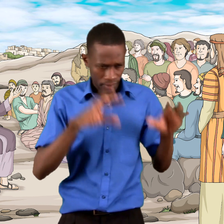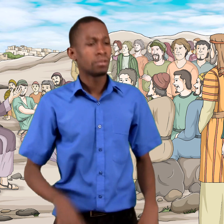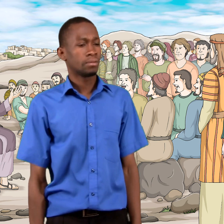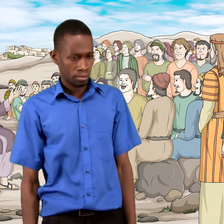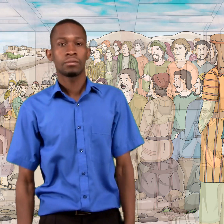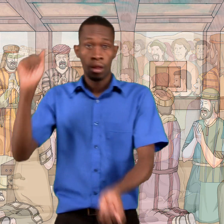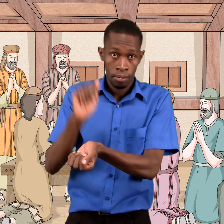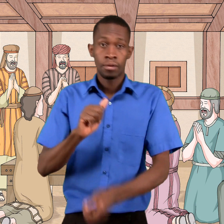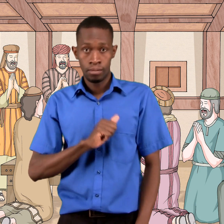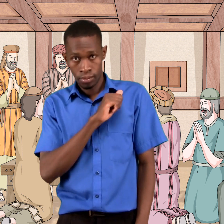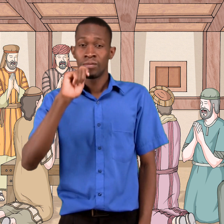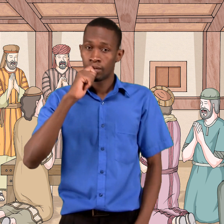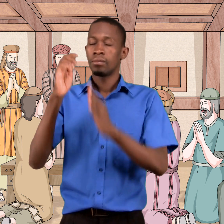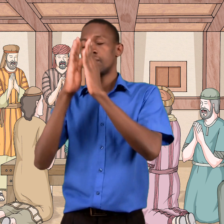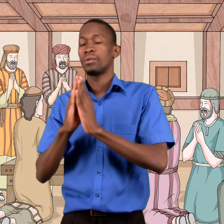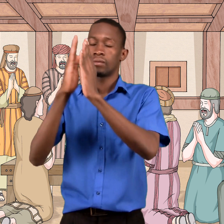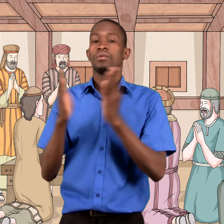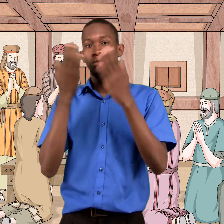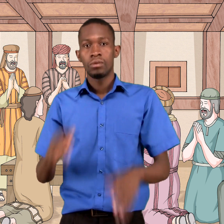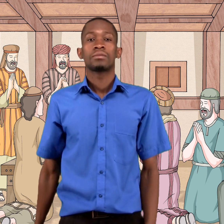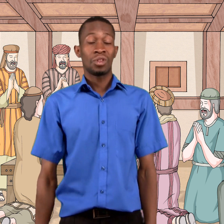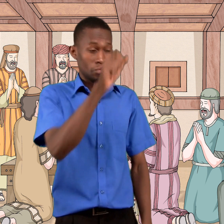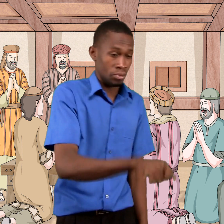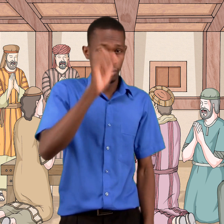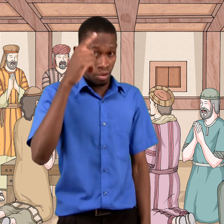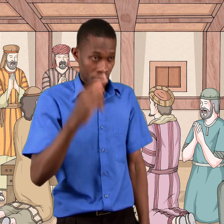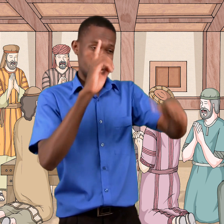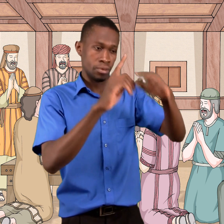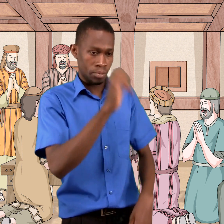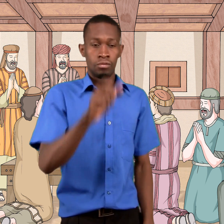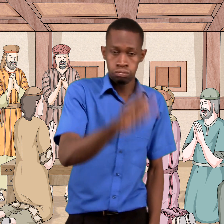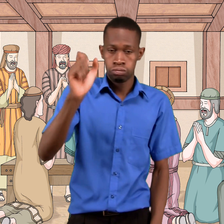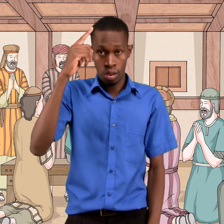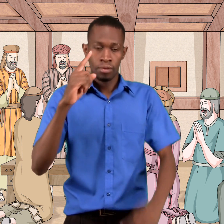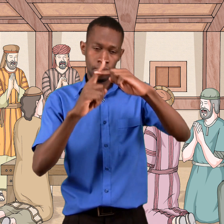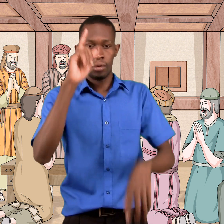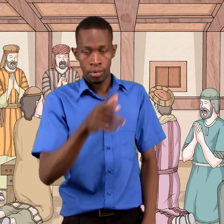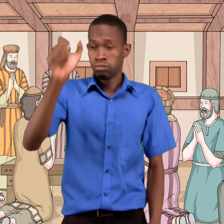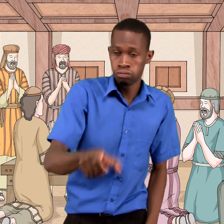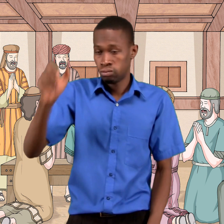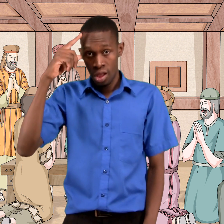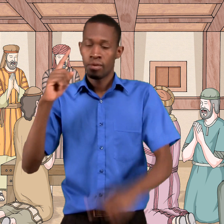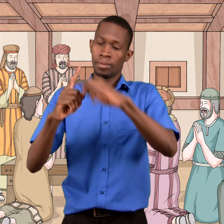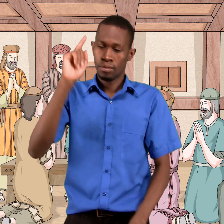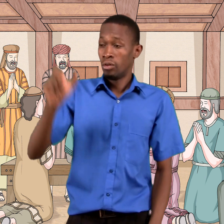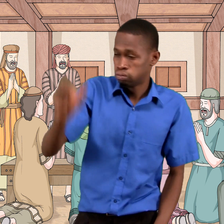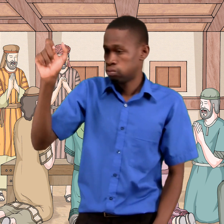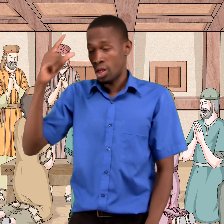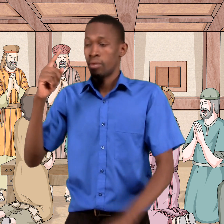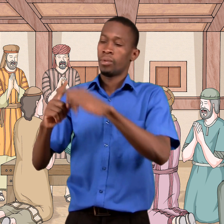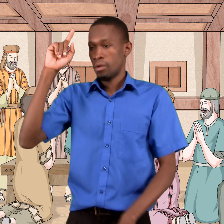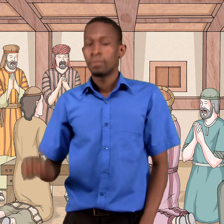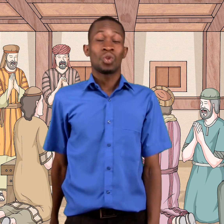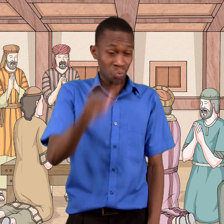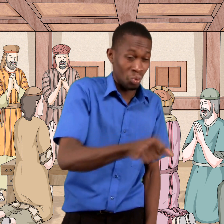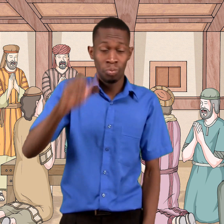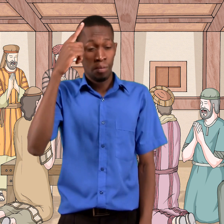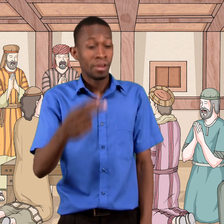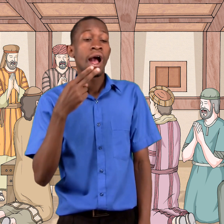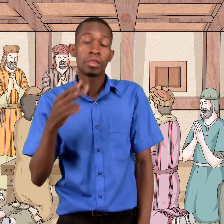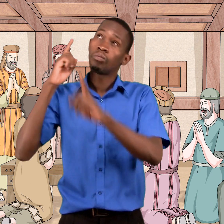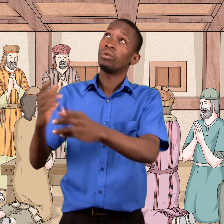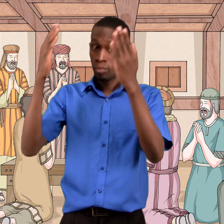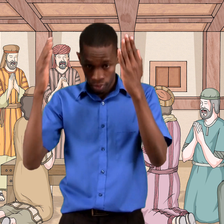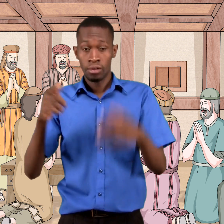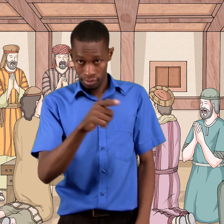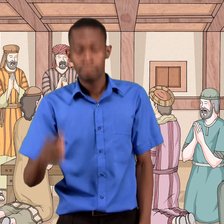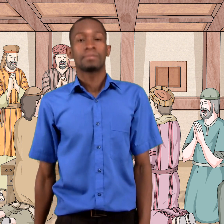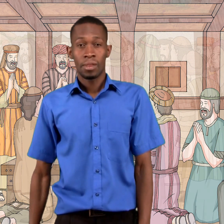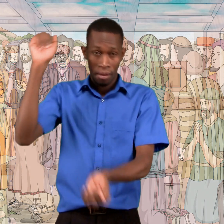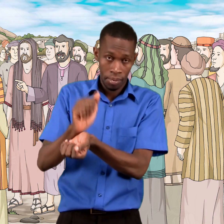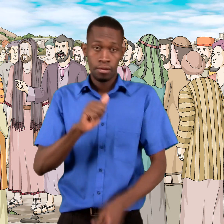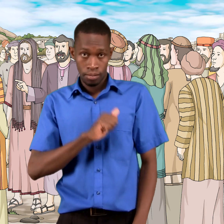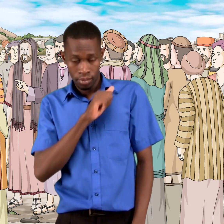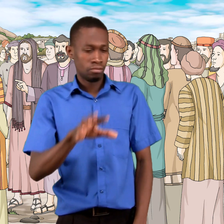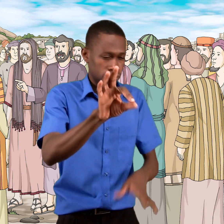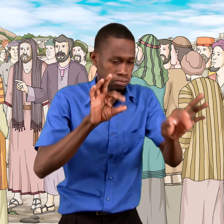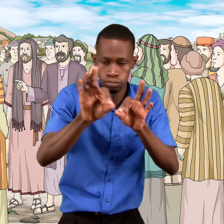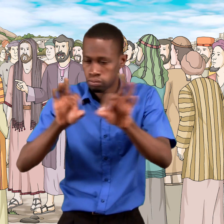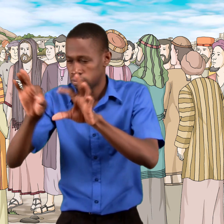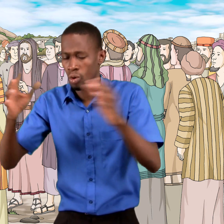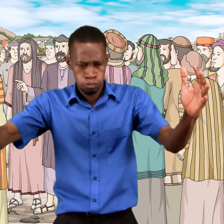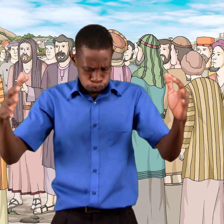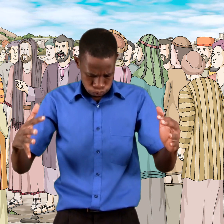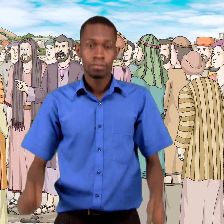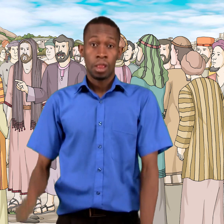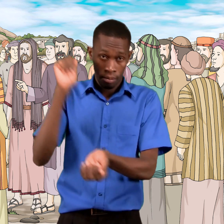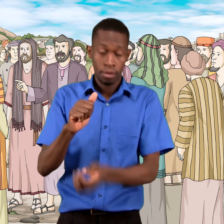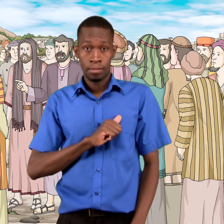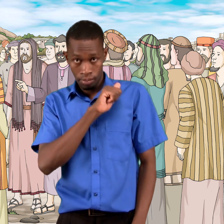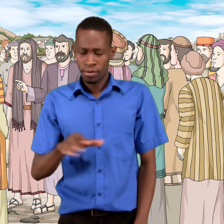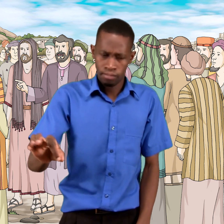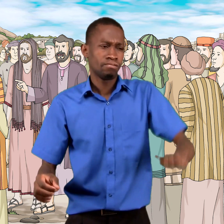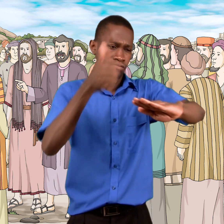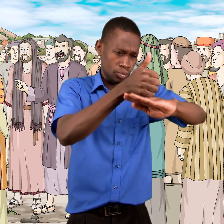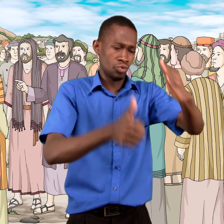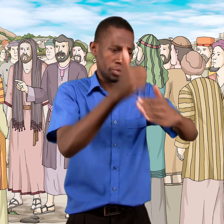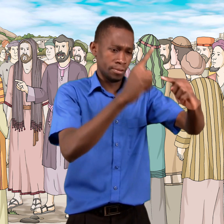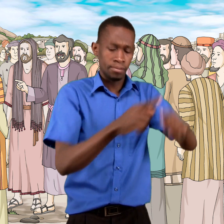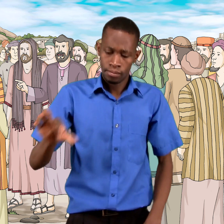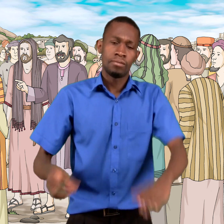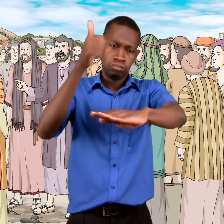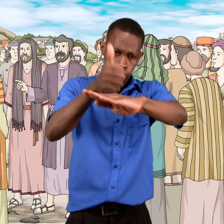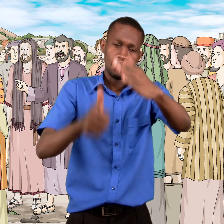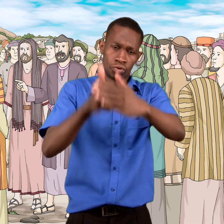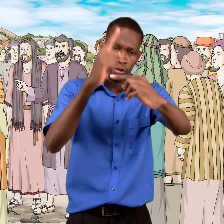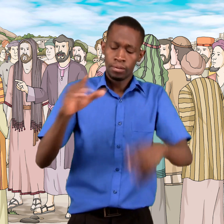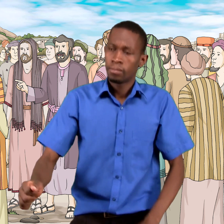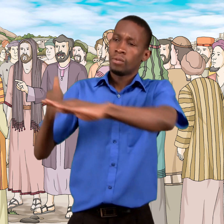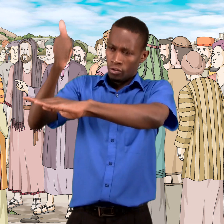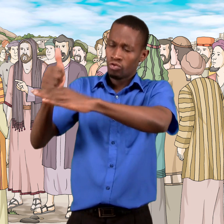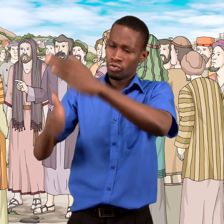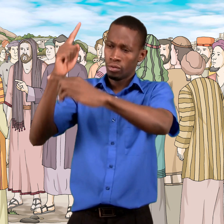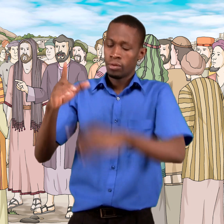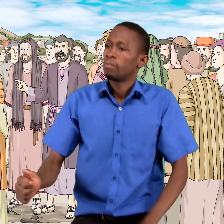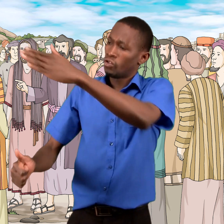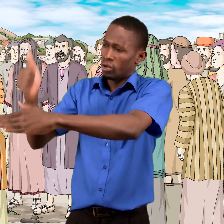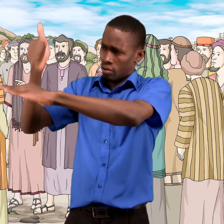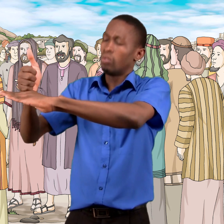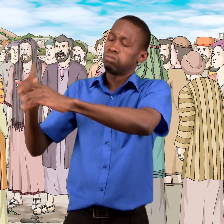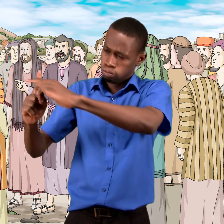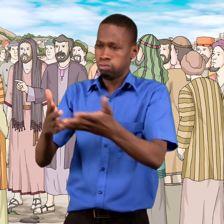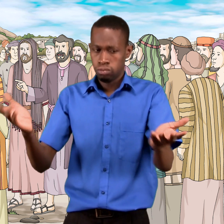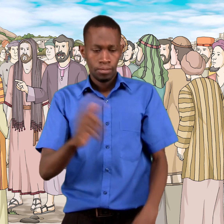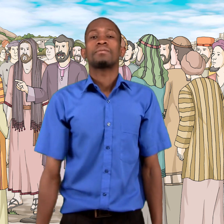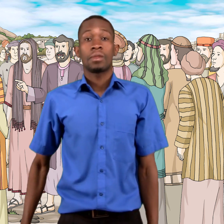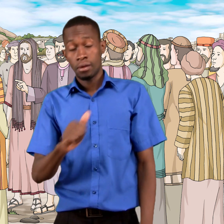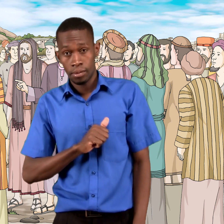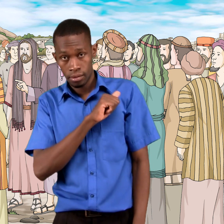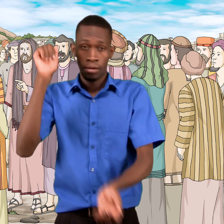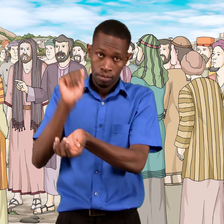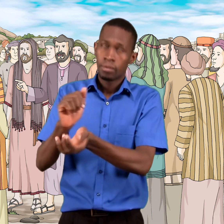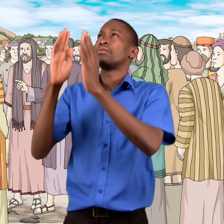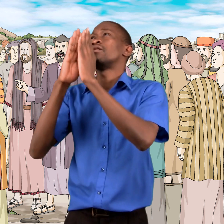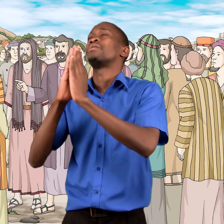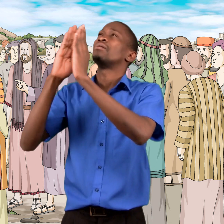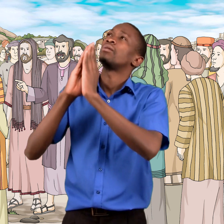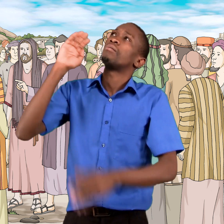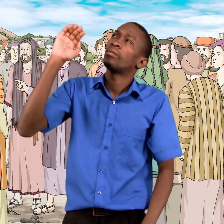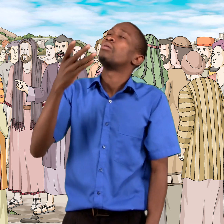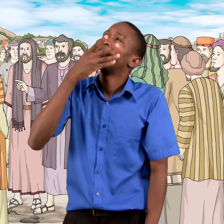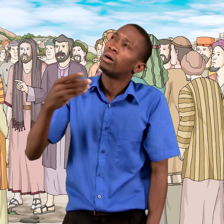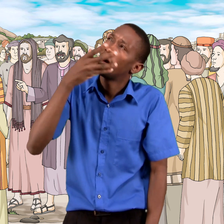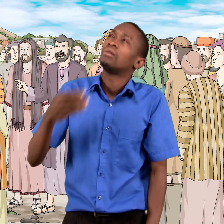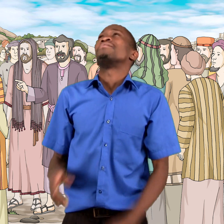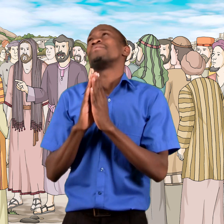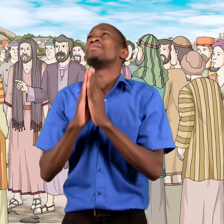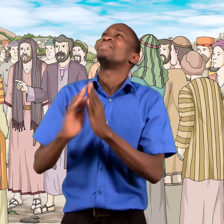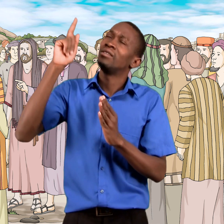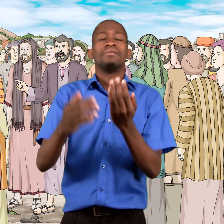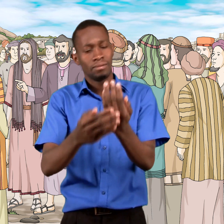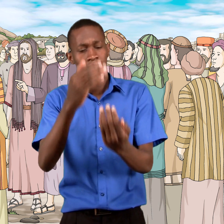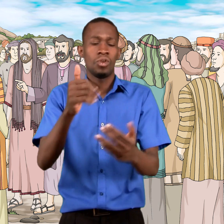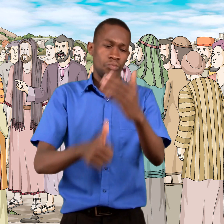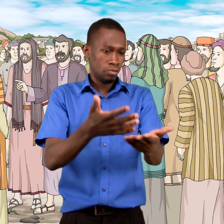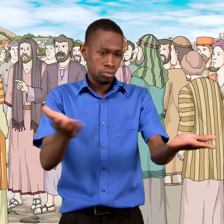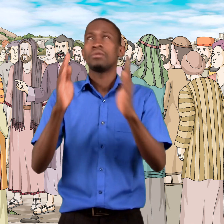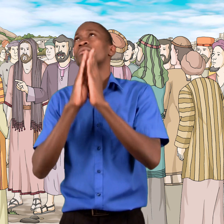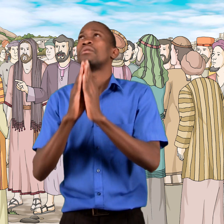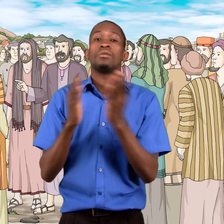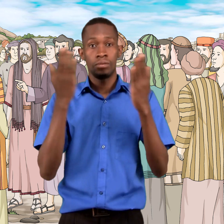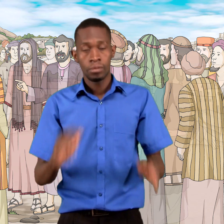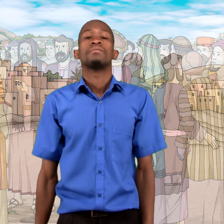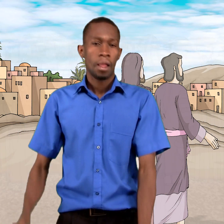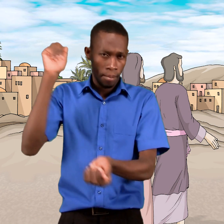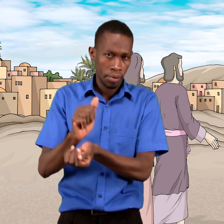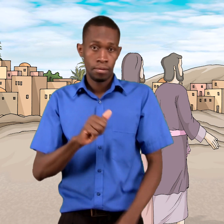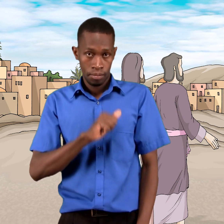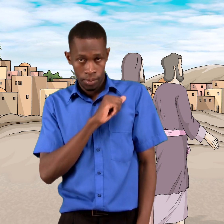Paul and Barnabas appointed elders for them in each church, praying and fasting as they entrusted them to the Lord, in whom they had believed.